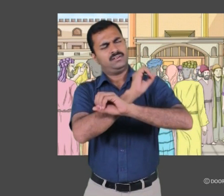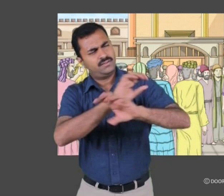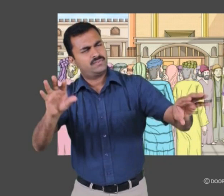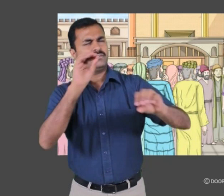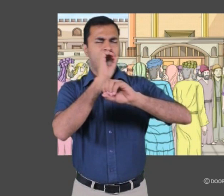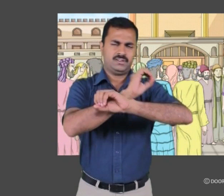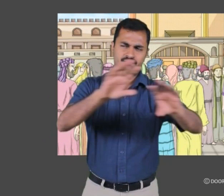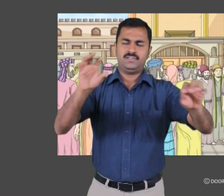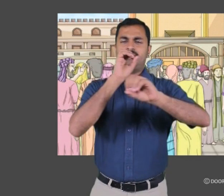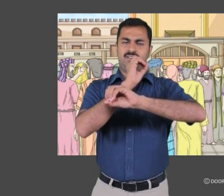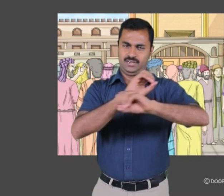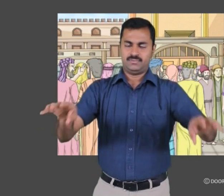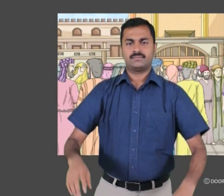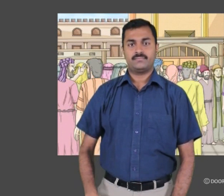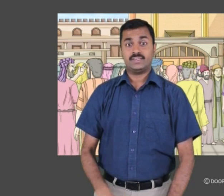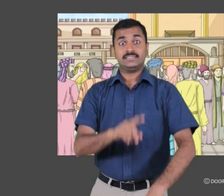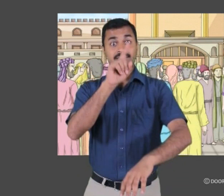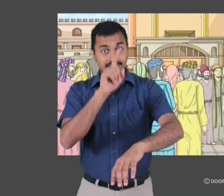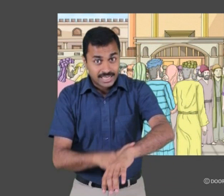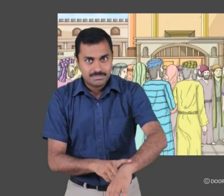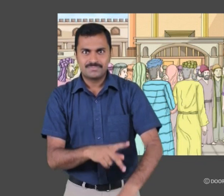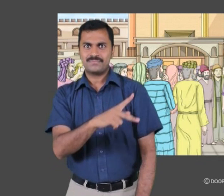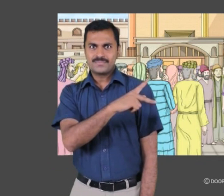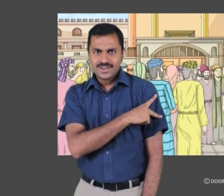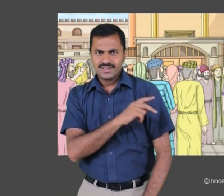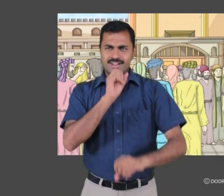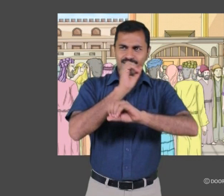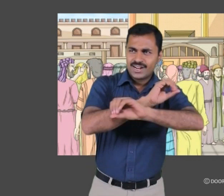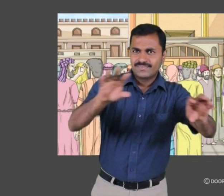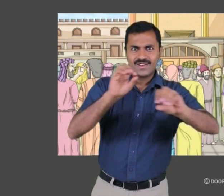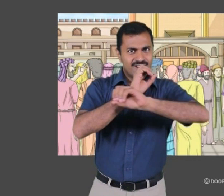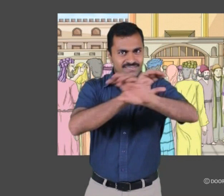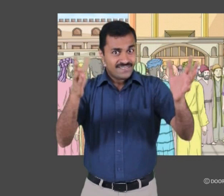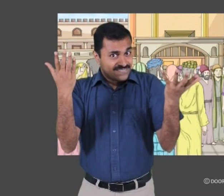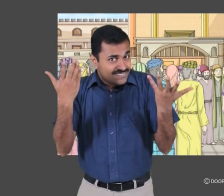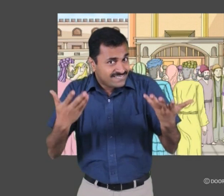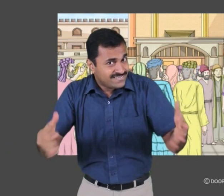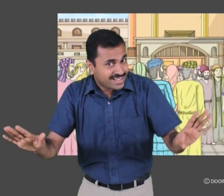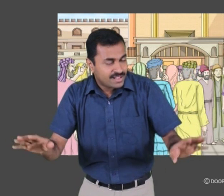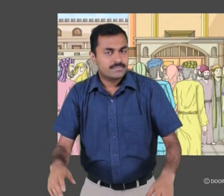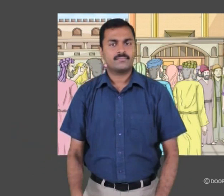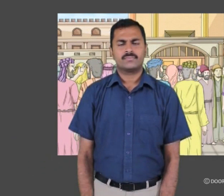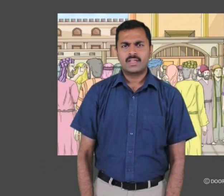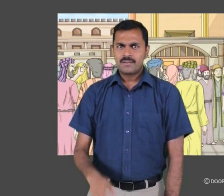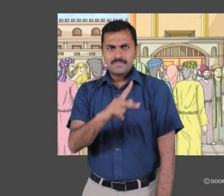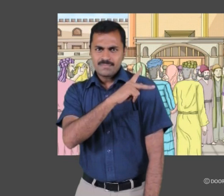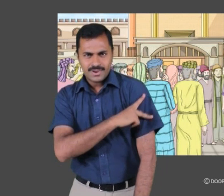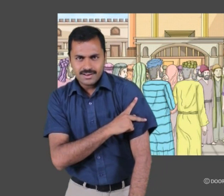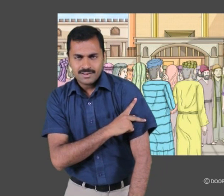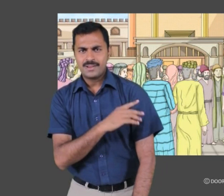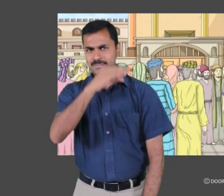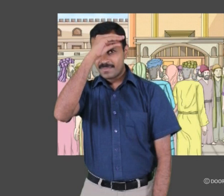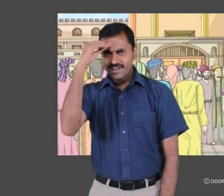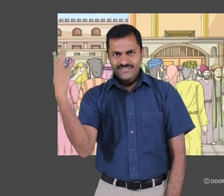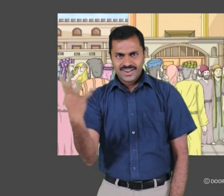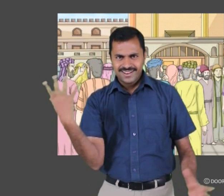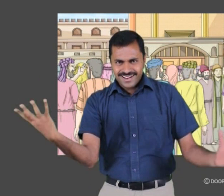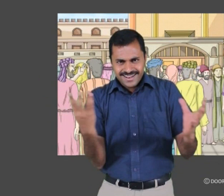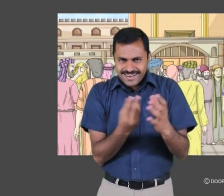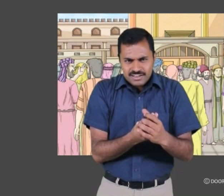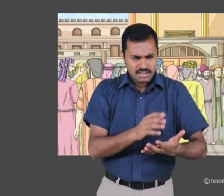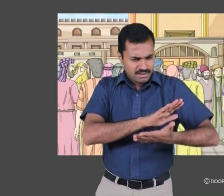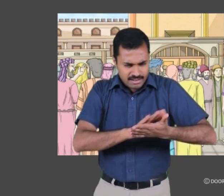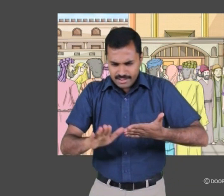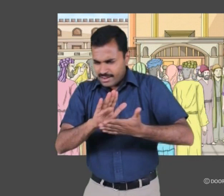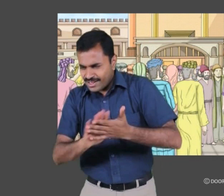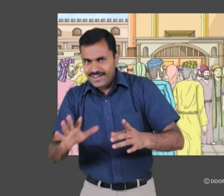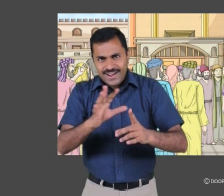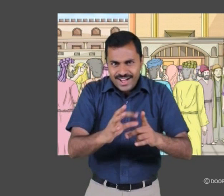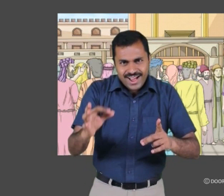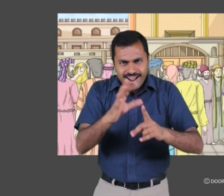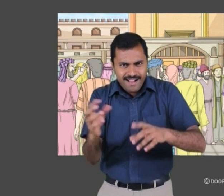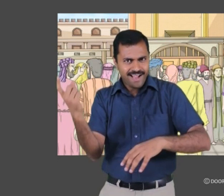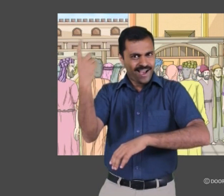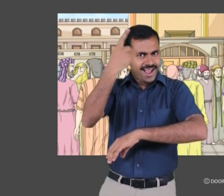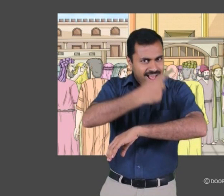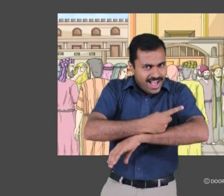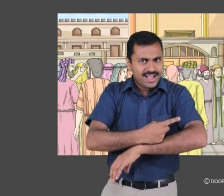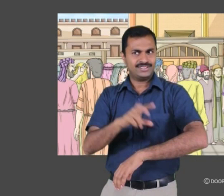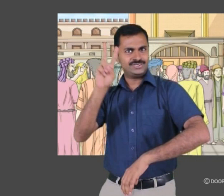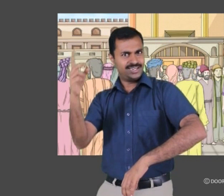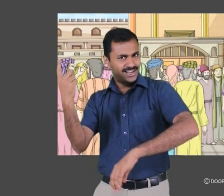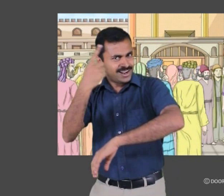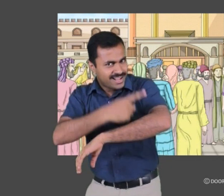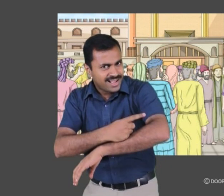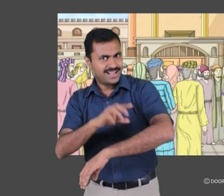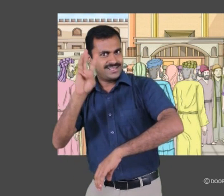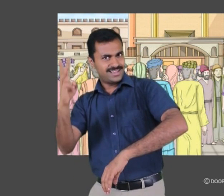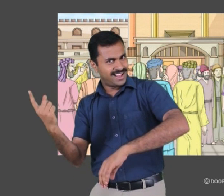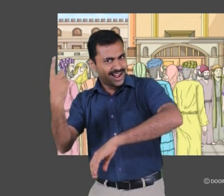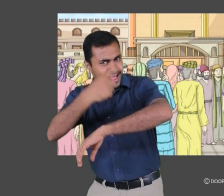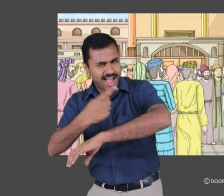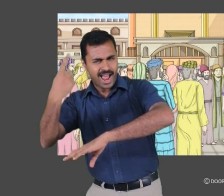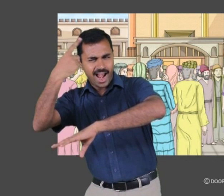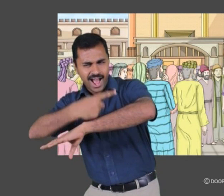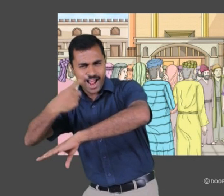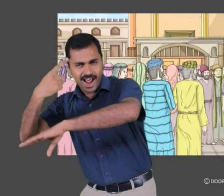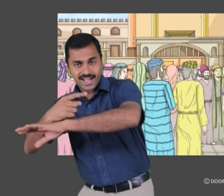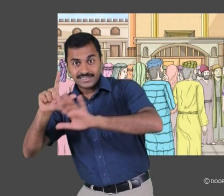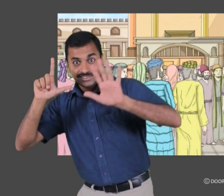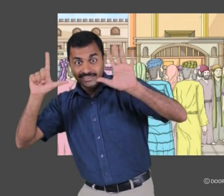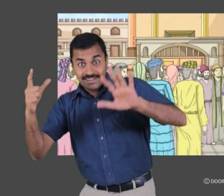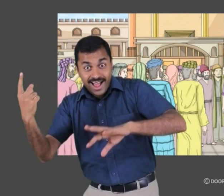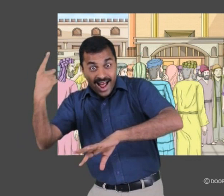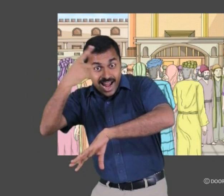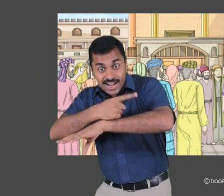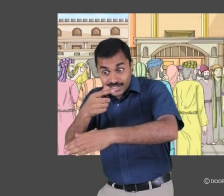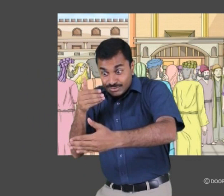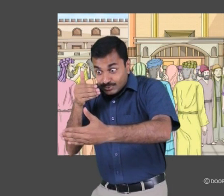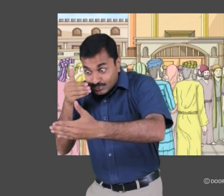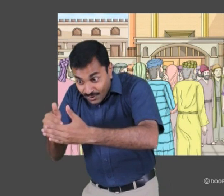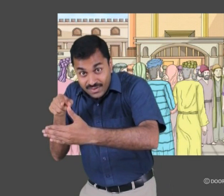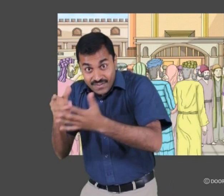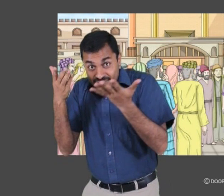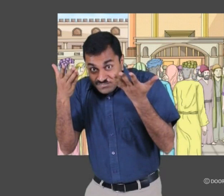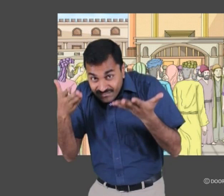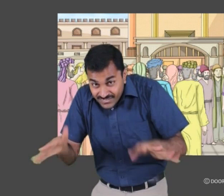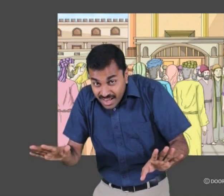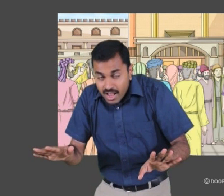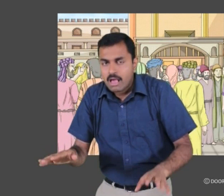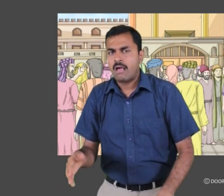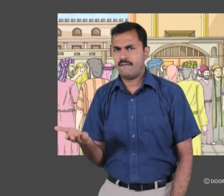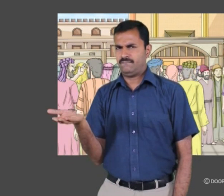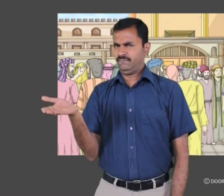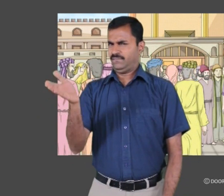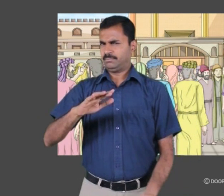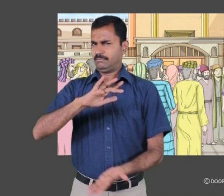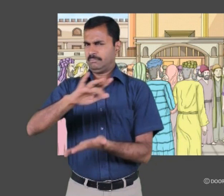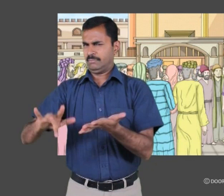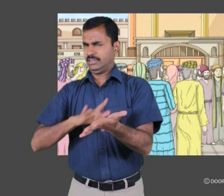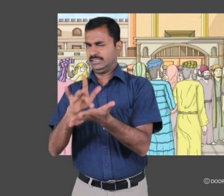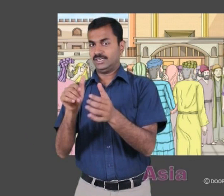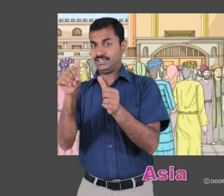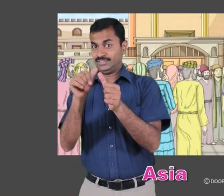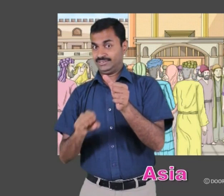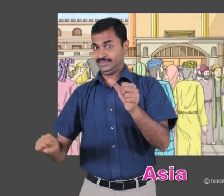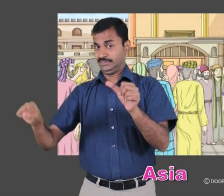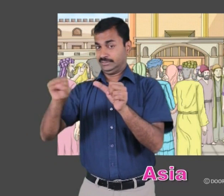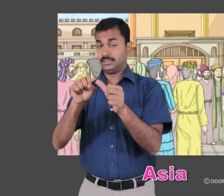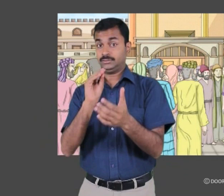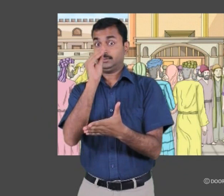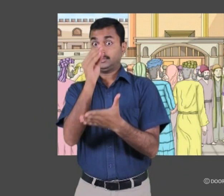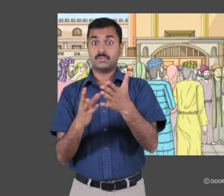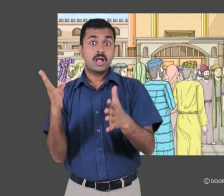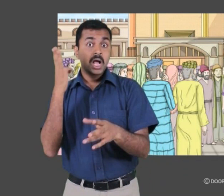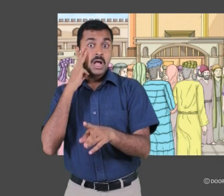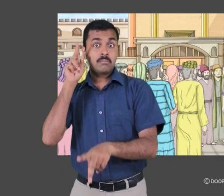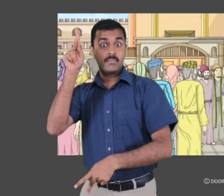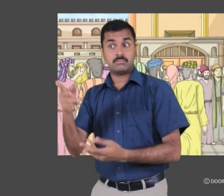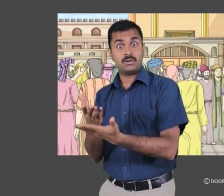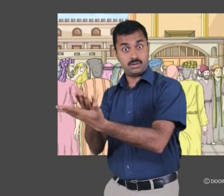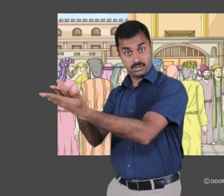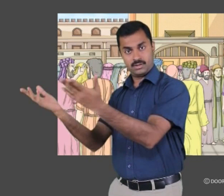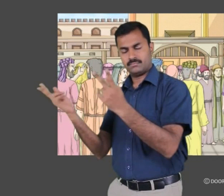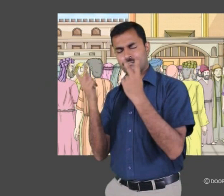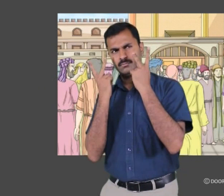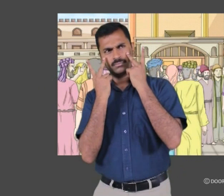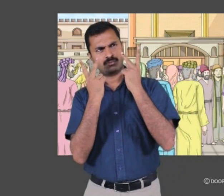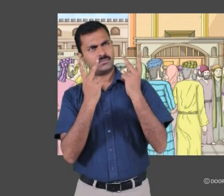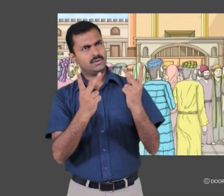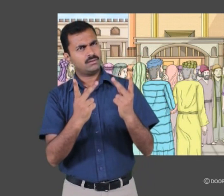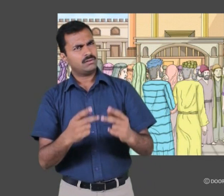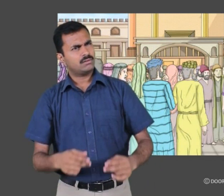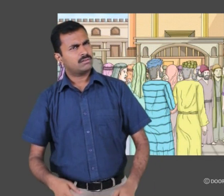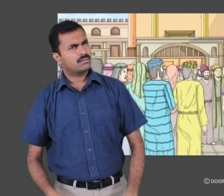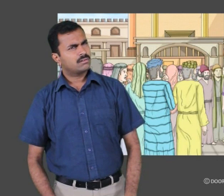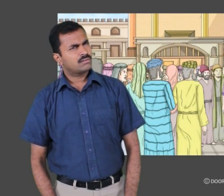Then he entered the temple to give notice of the date when their purification would be complete and the offering would be made for each of them.